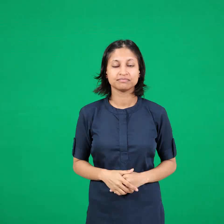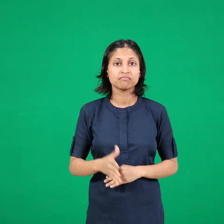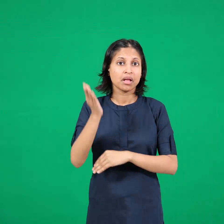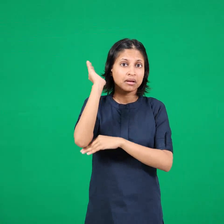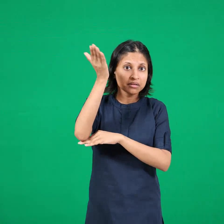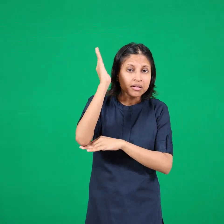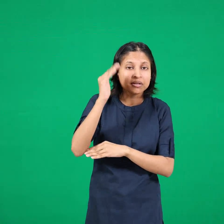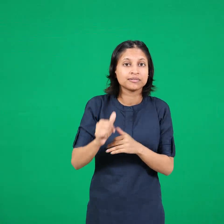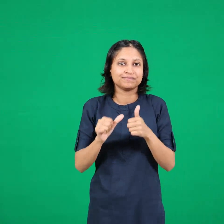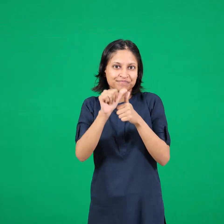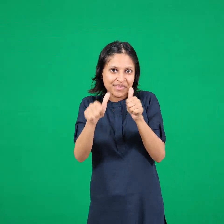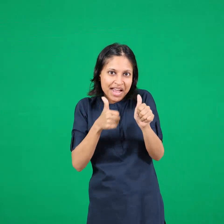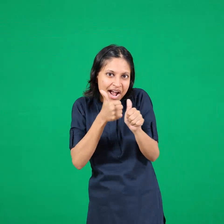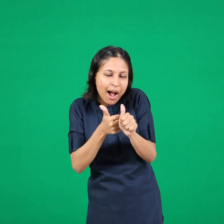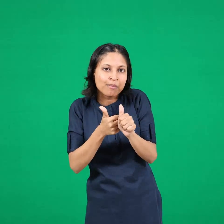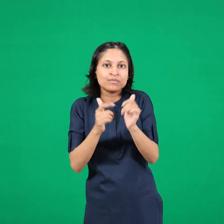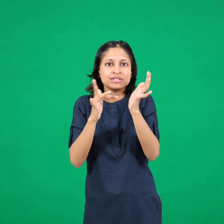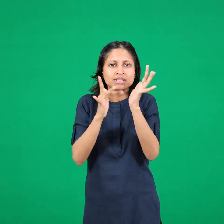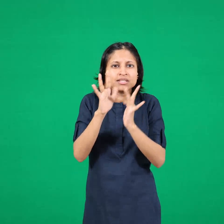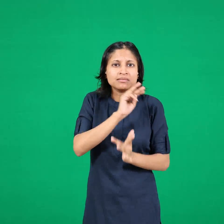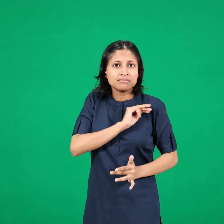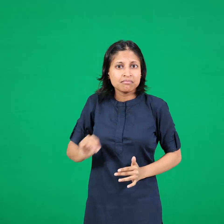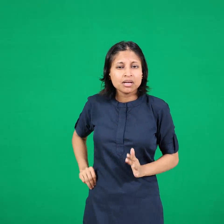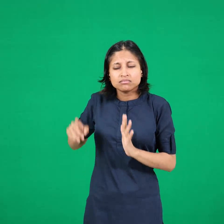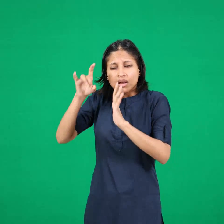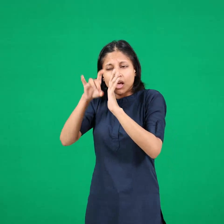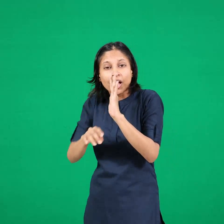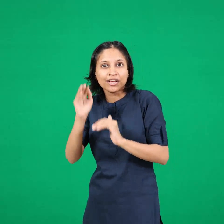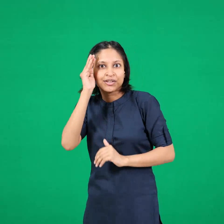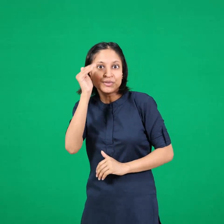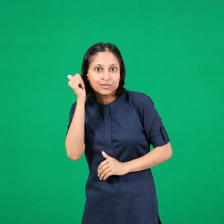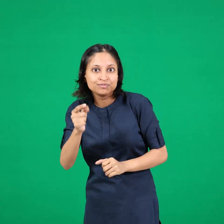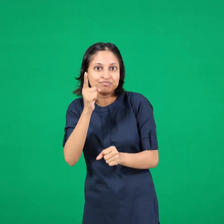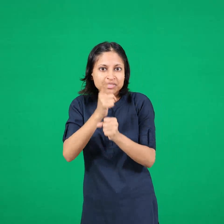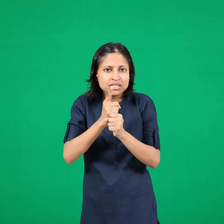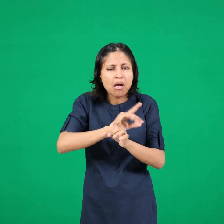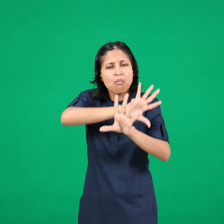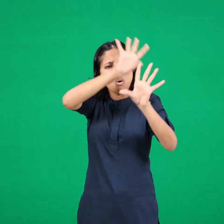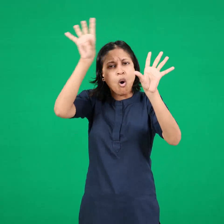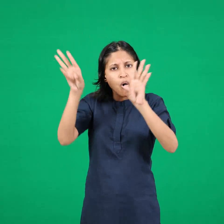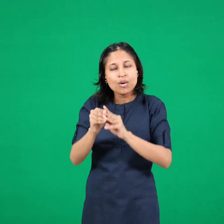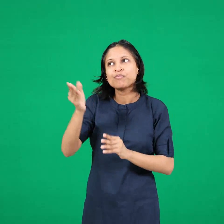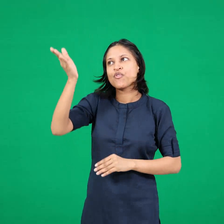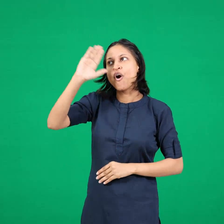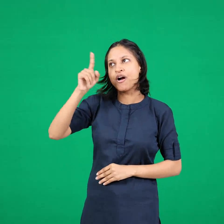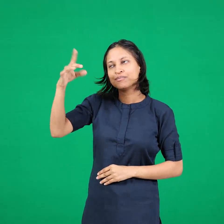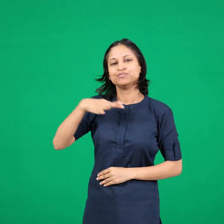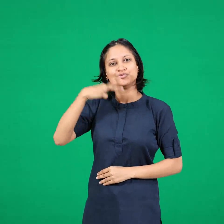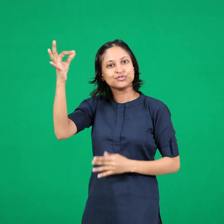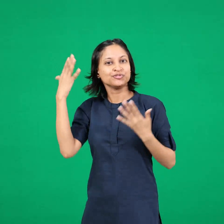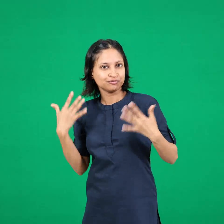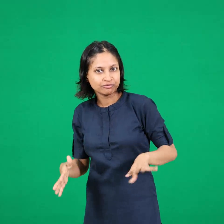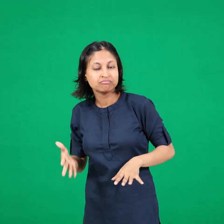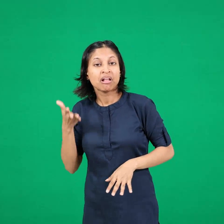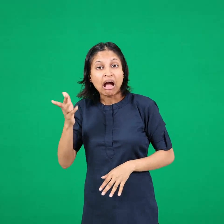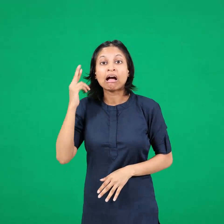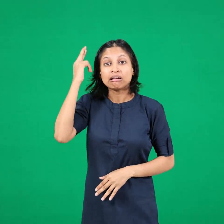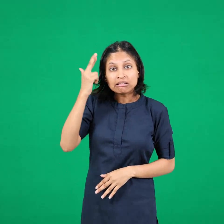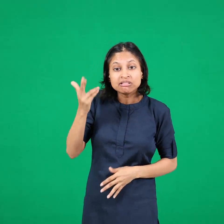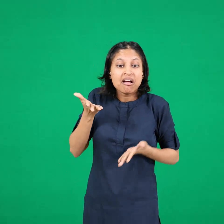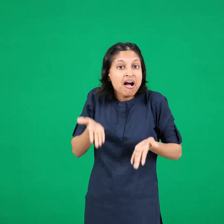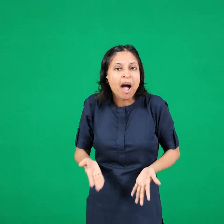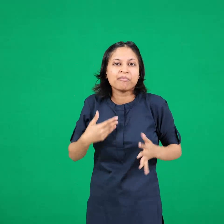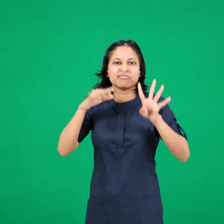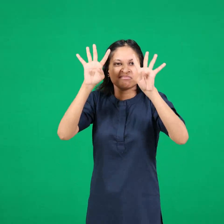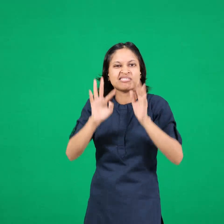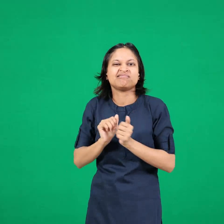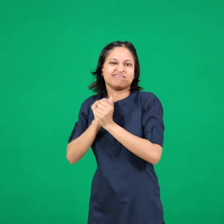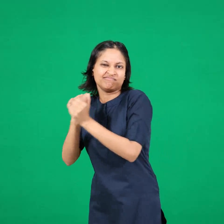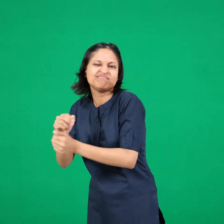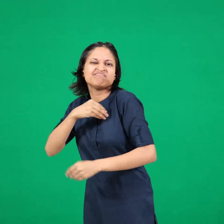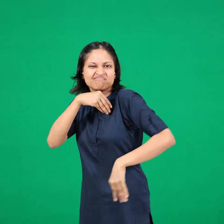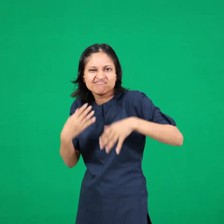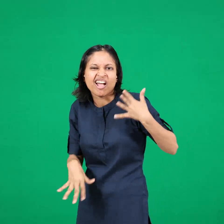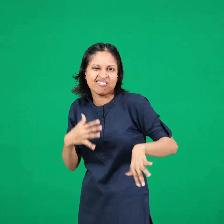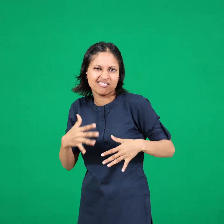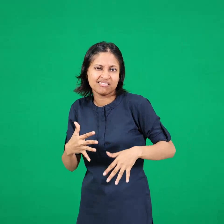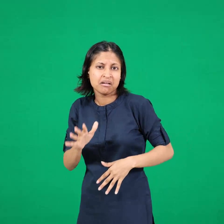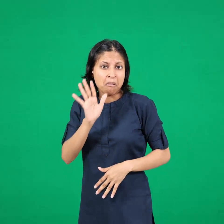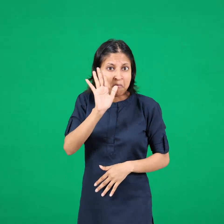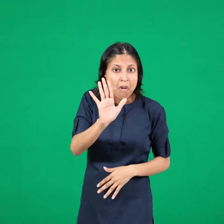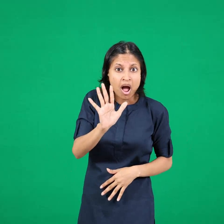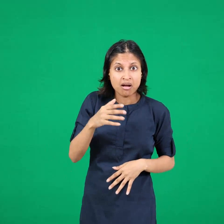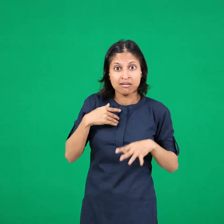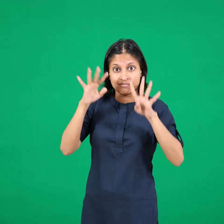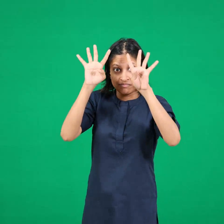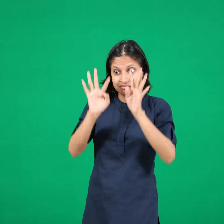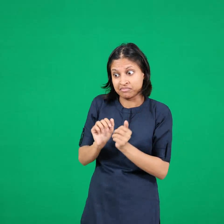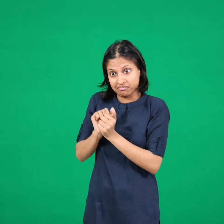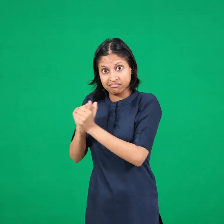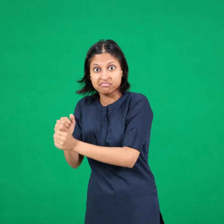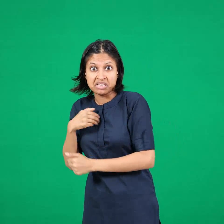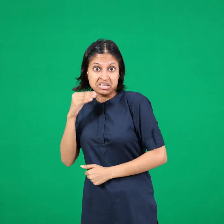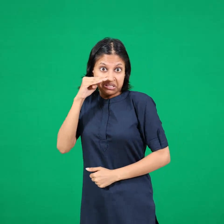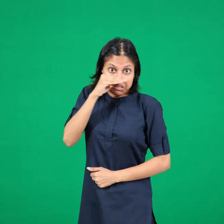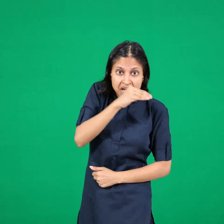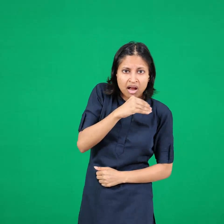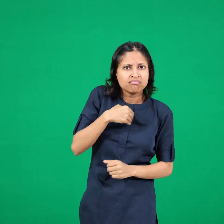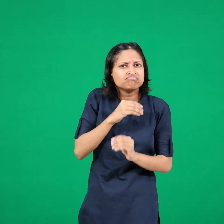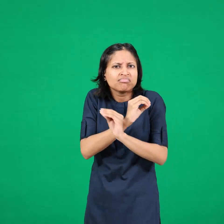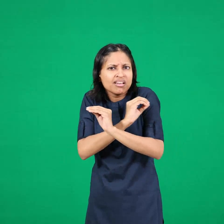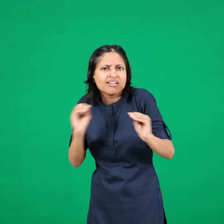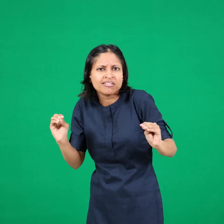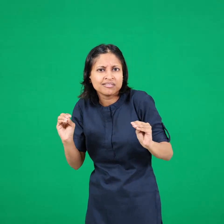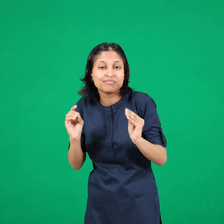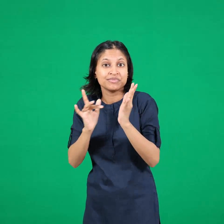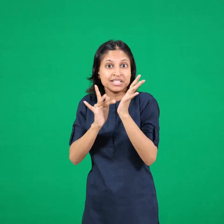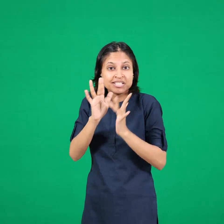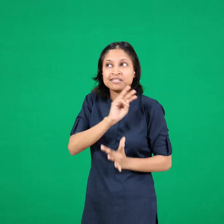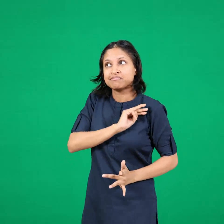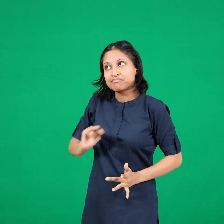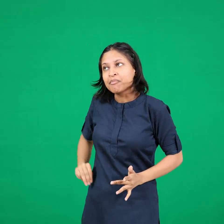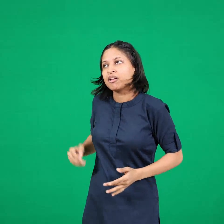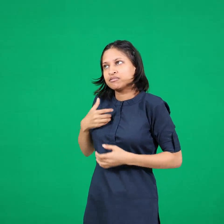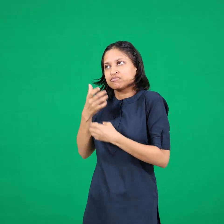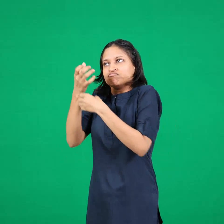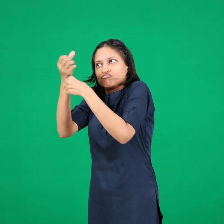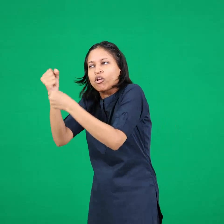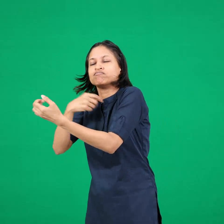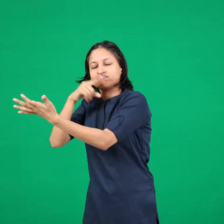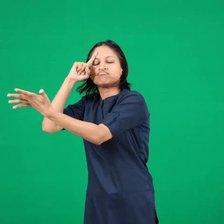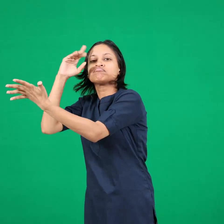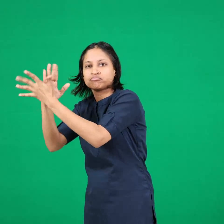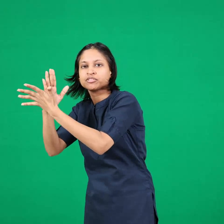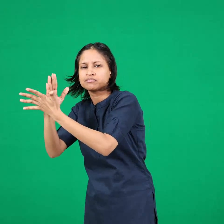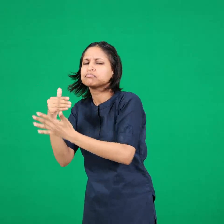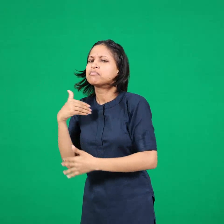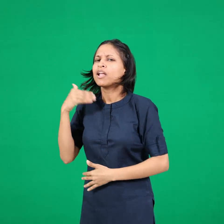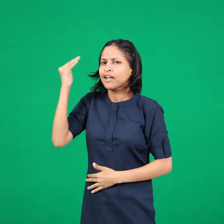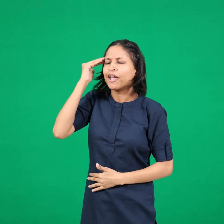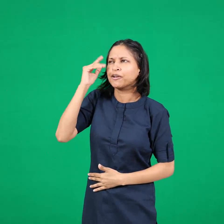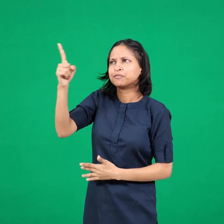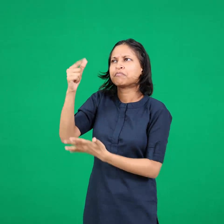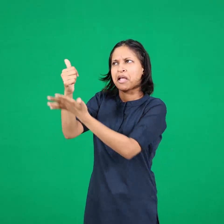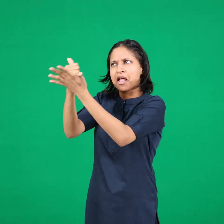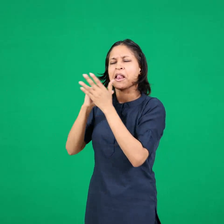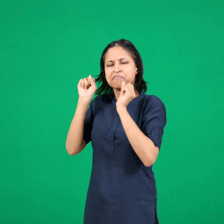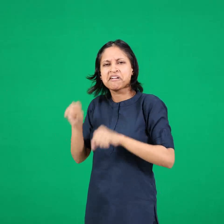to which I was appointed as a preacher, an apostle, and a teacher. For this reason, even though I suffer as I do, I am not ashamed;